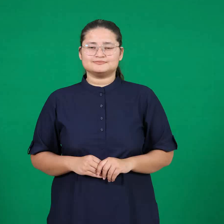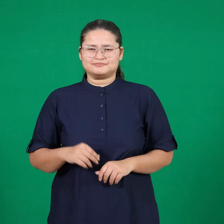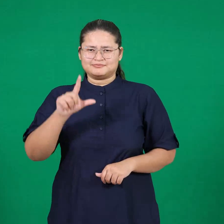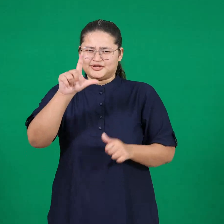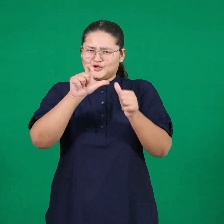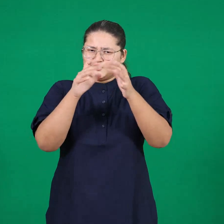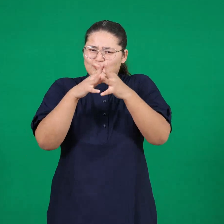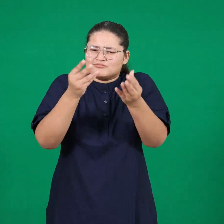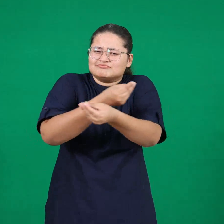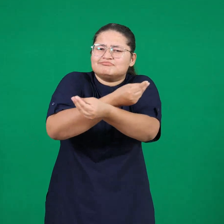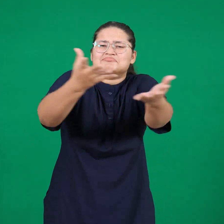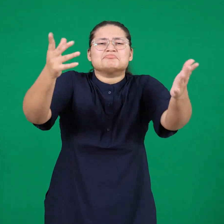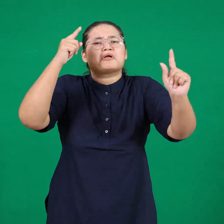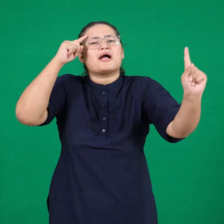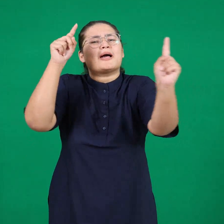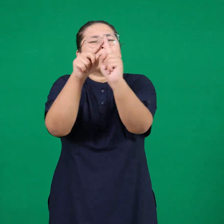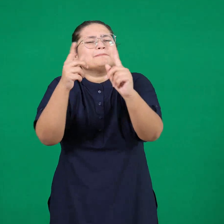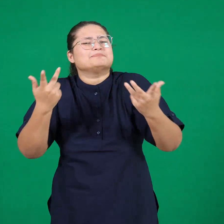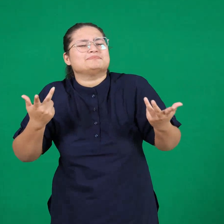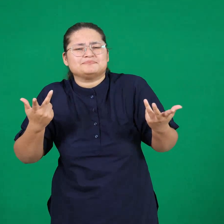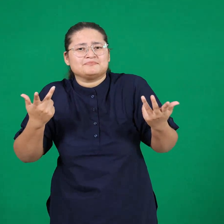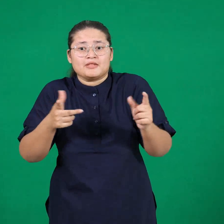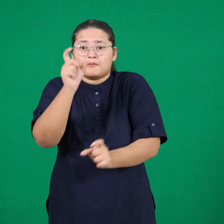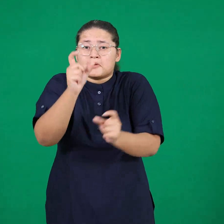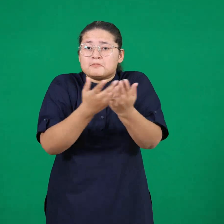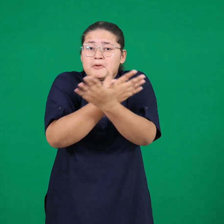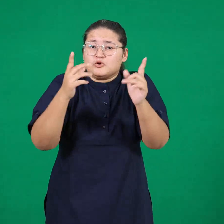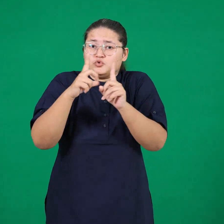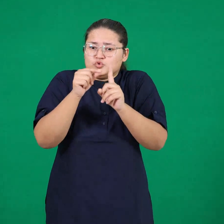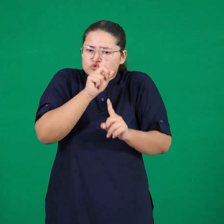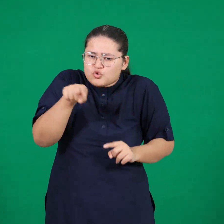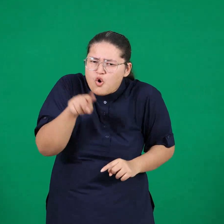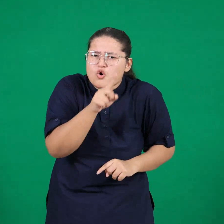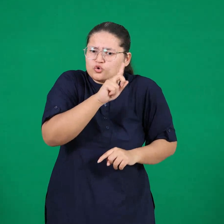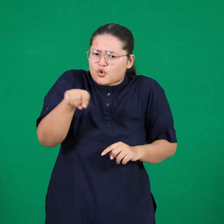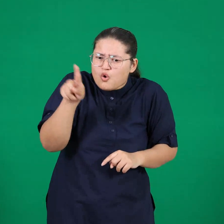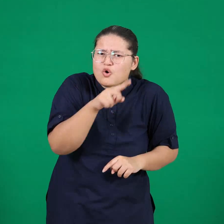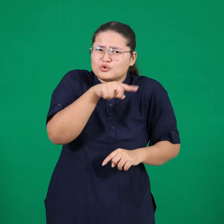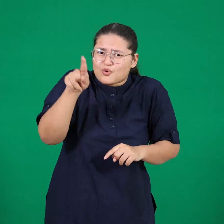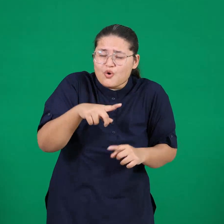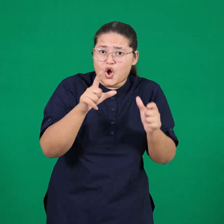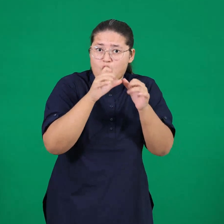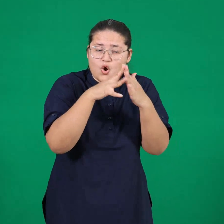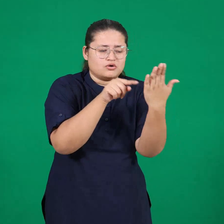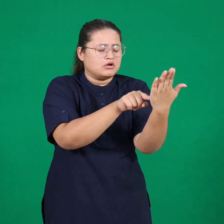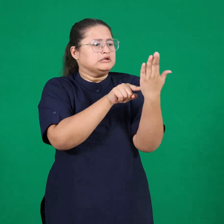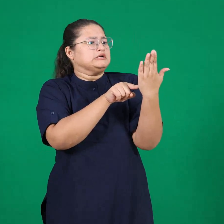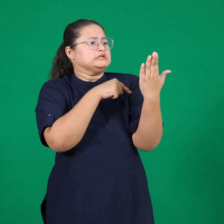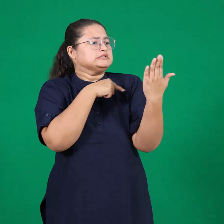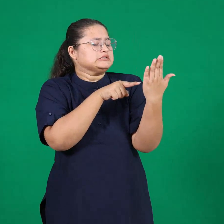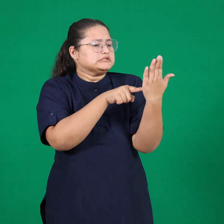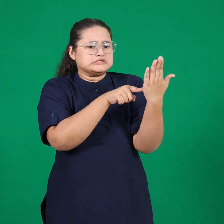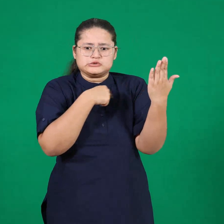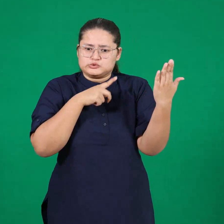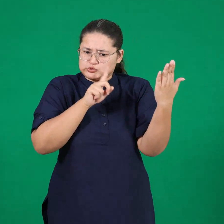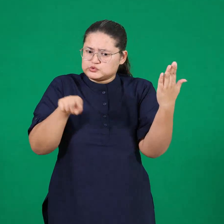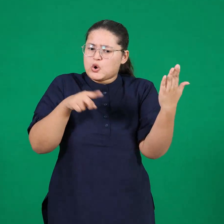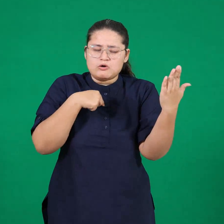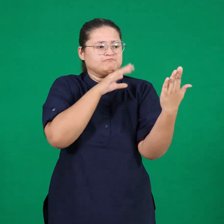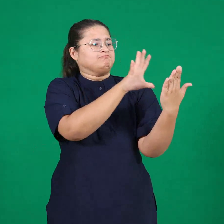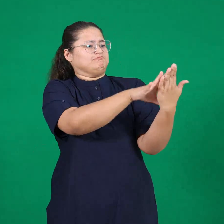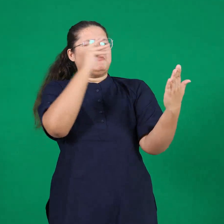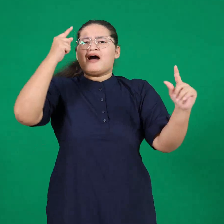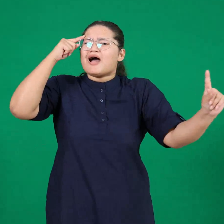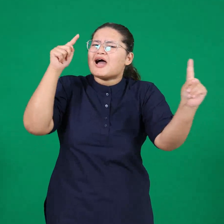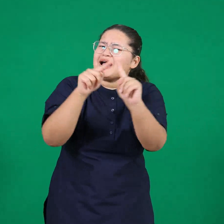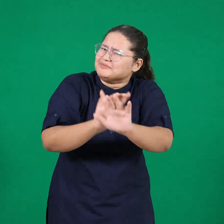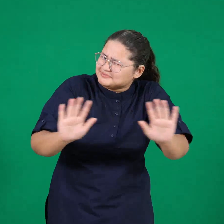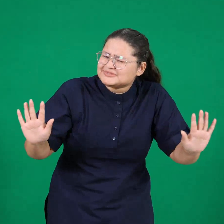Why then was the law given?